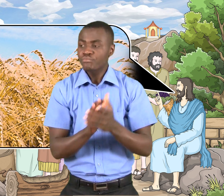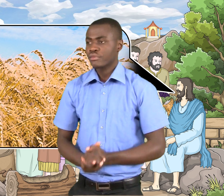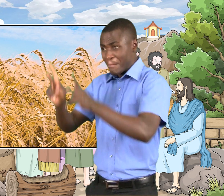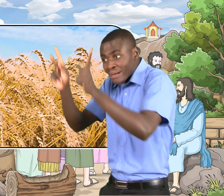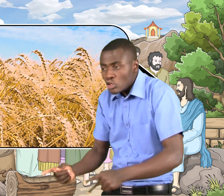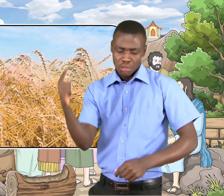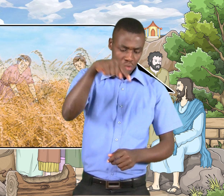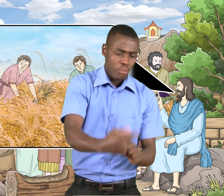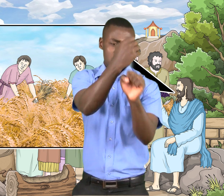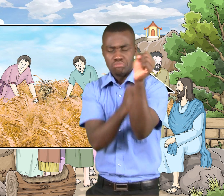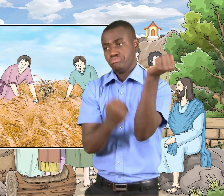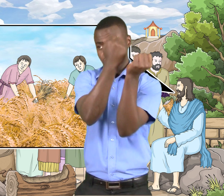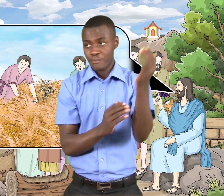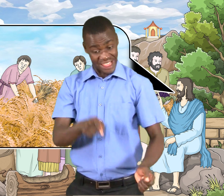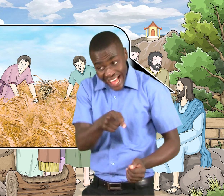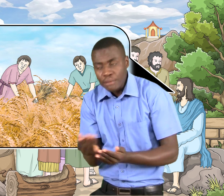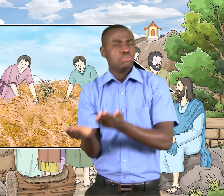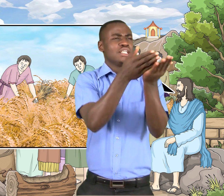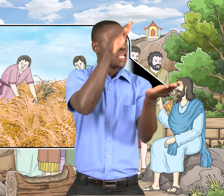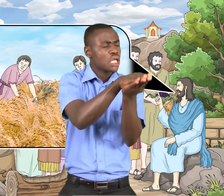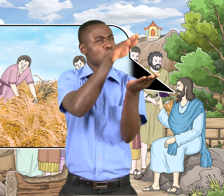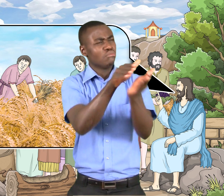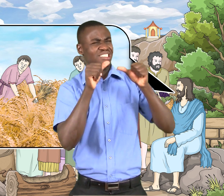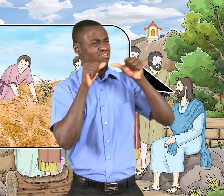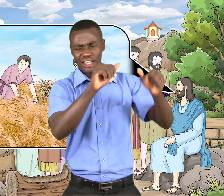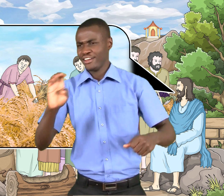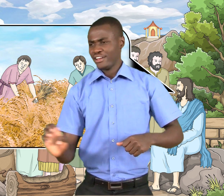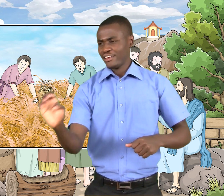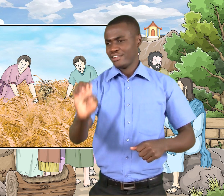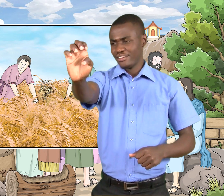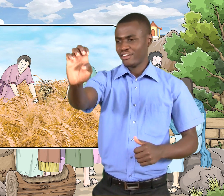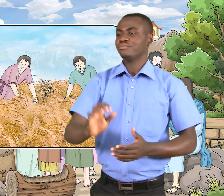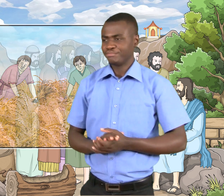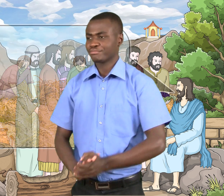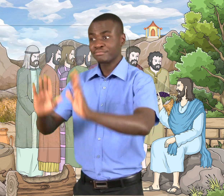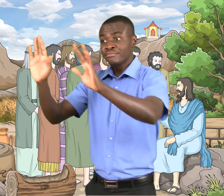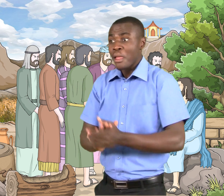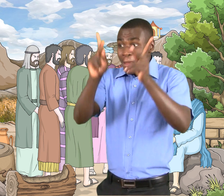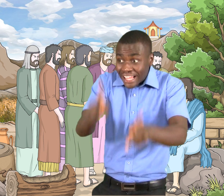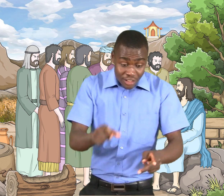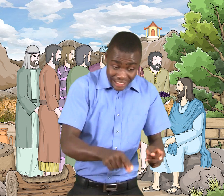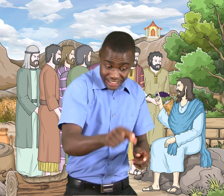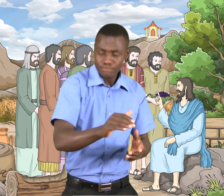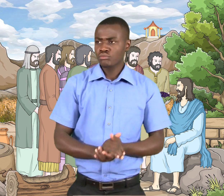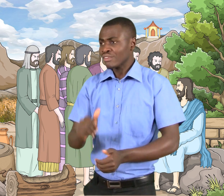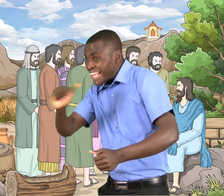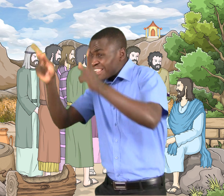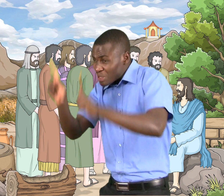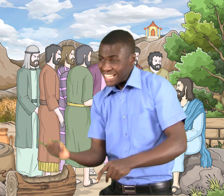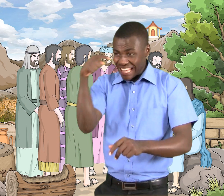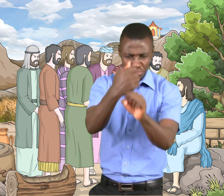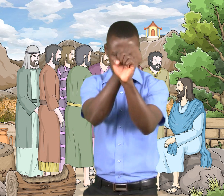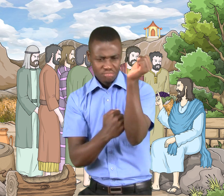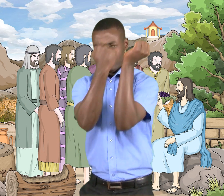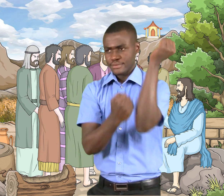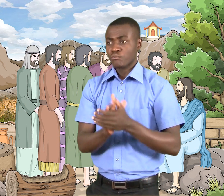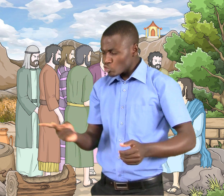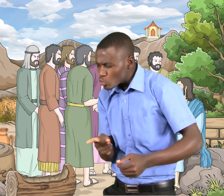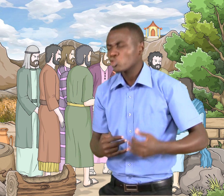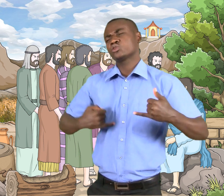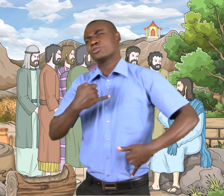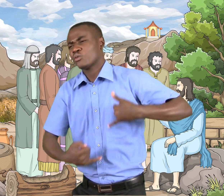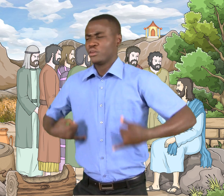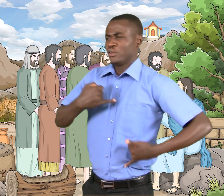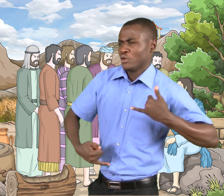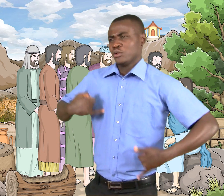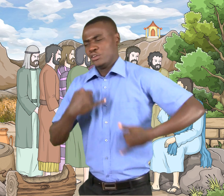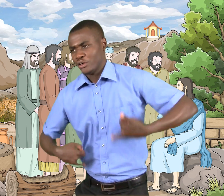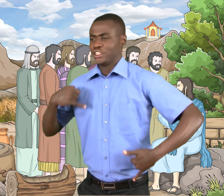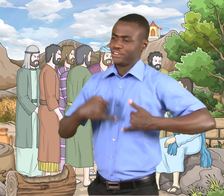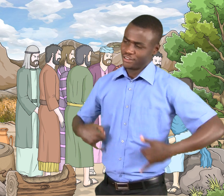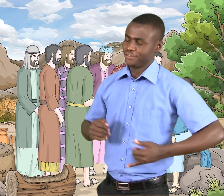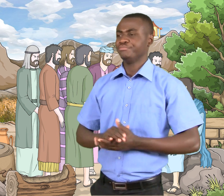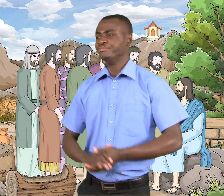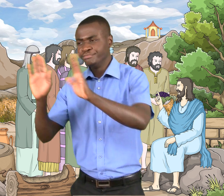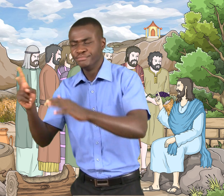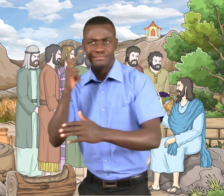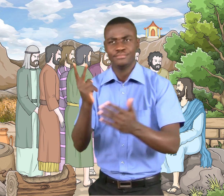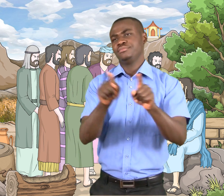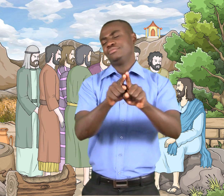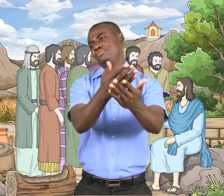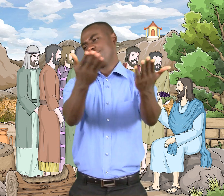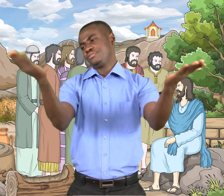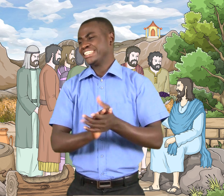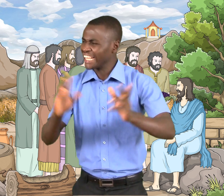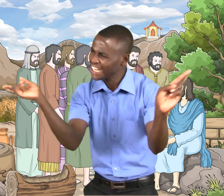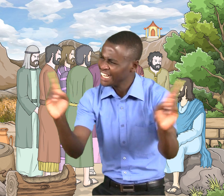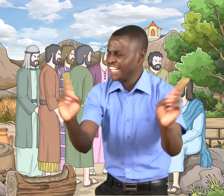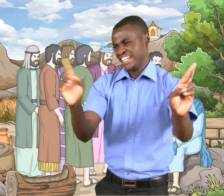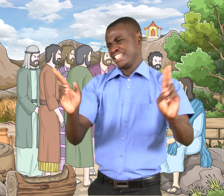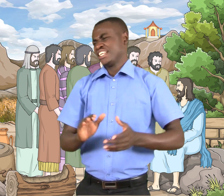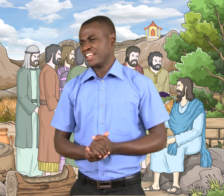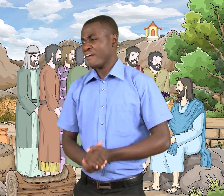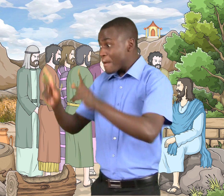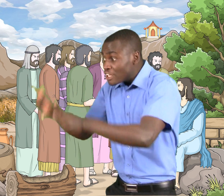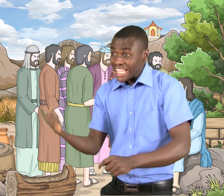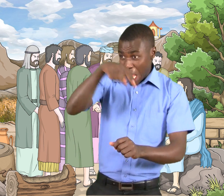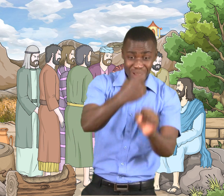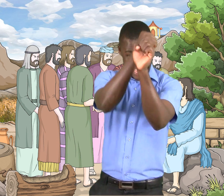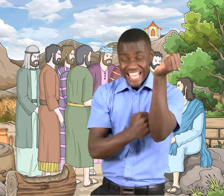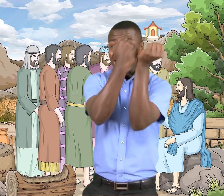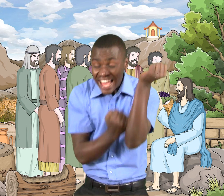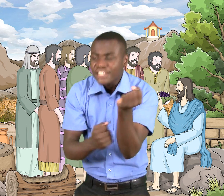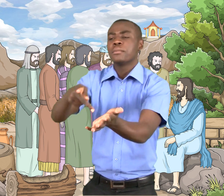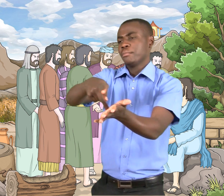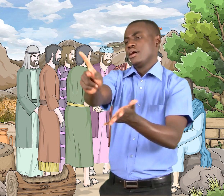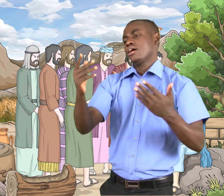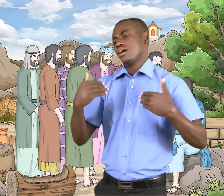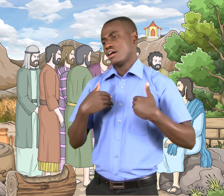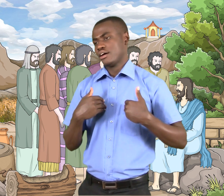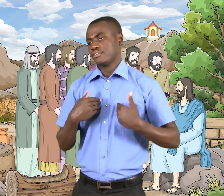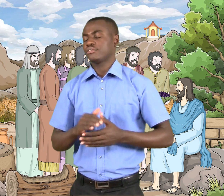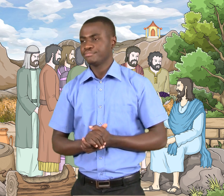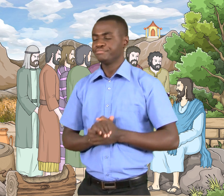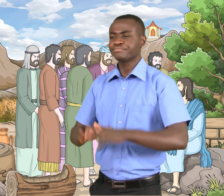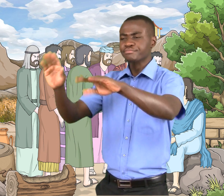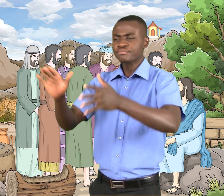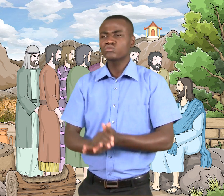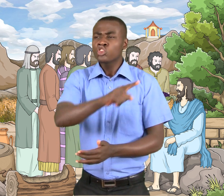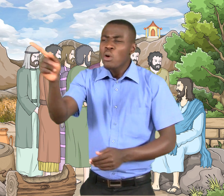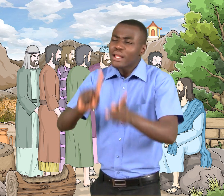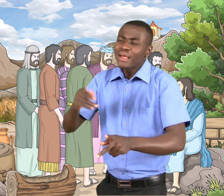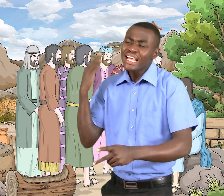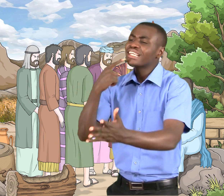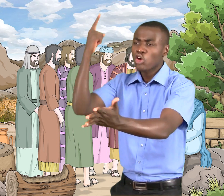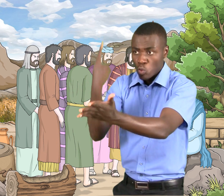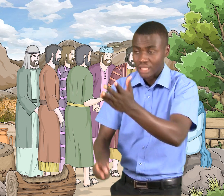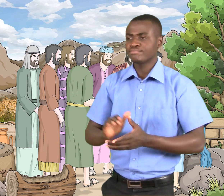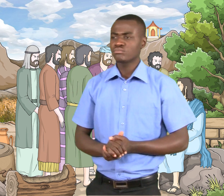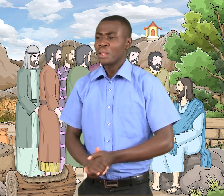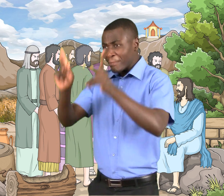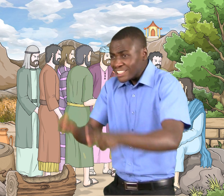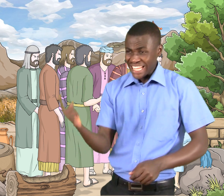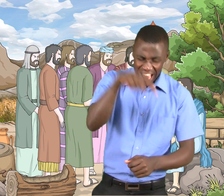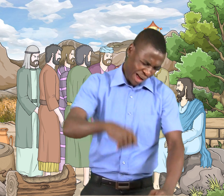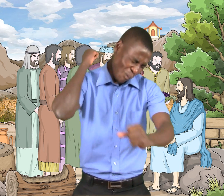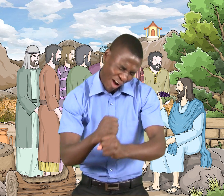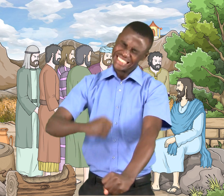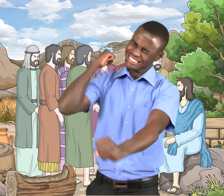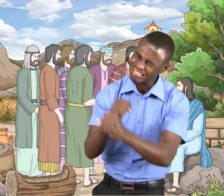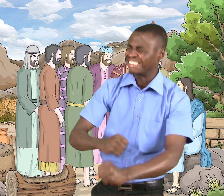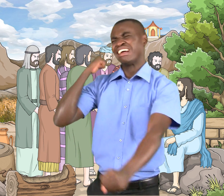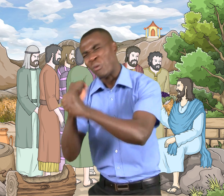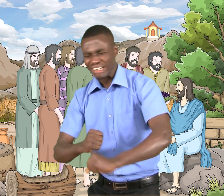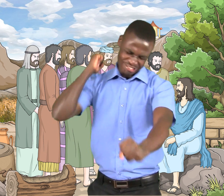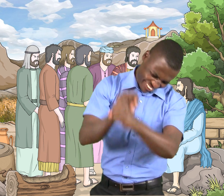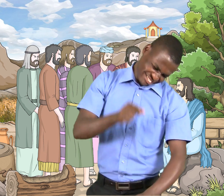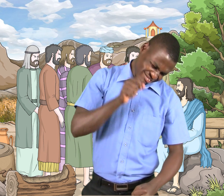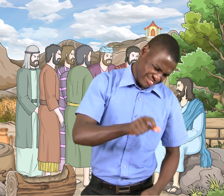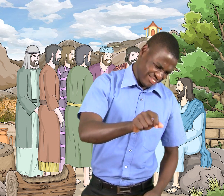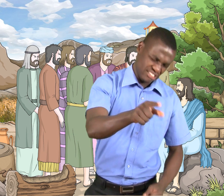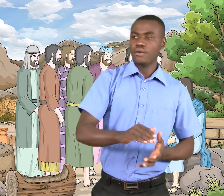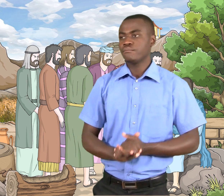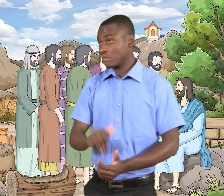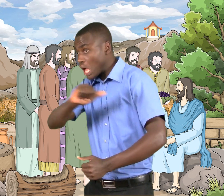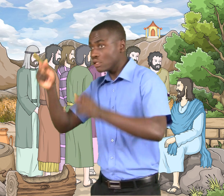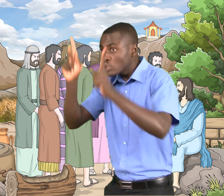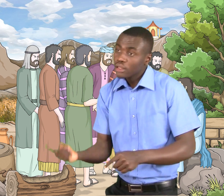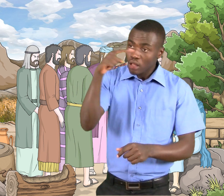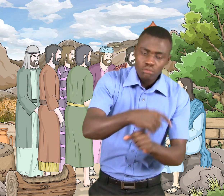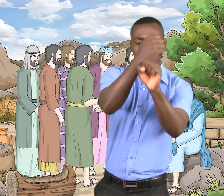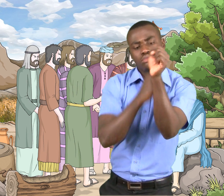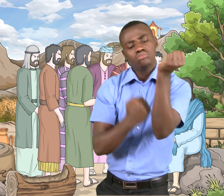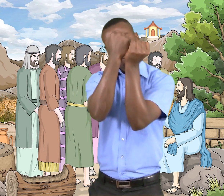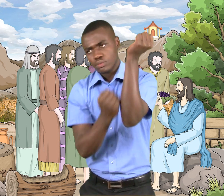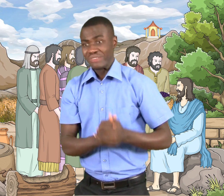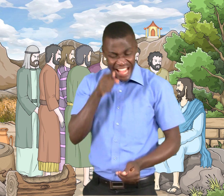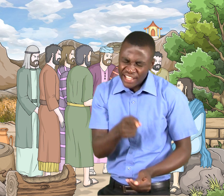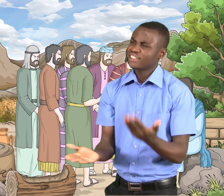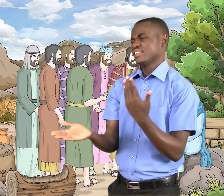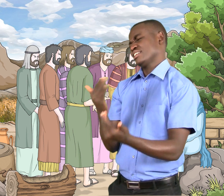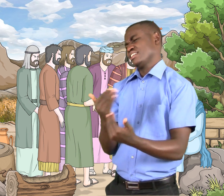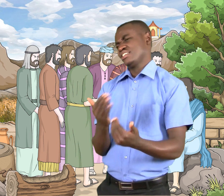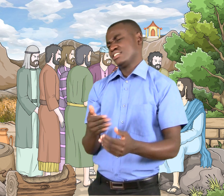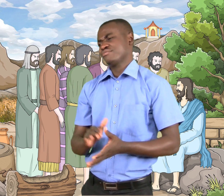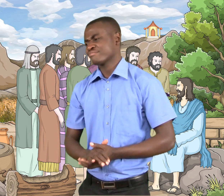Already the reaper draws his wages and gathers a crop for eternal life, so that the sower and the reaper may rejoice together. For in this case the saying ‘One sows and another reaps’ is true. I sent you to reap what you have not worked for;